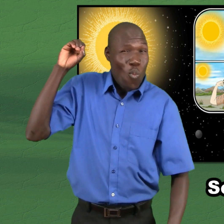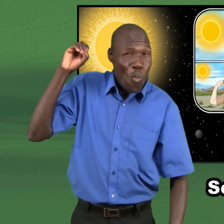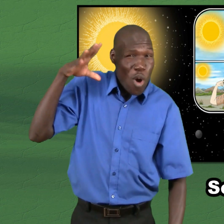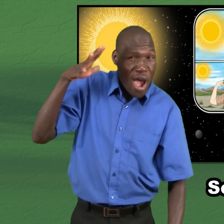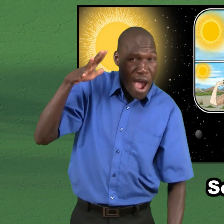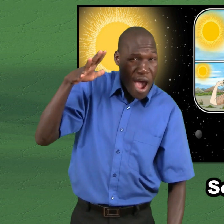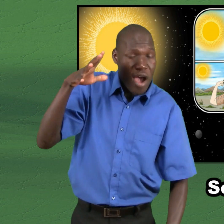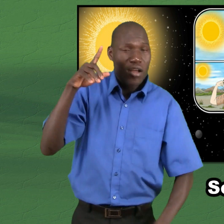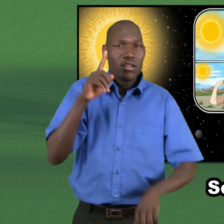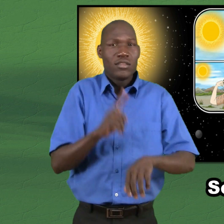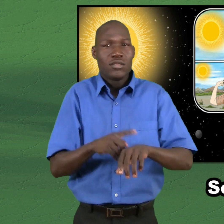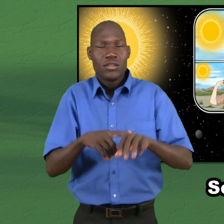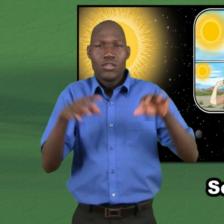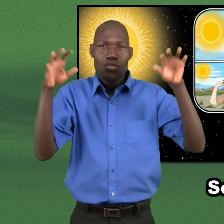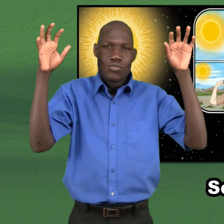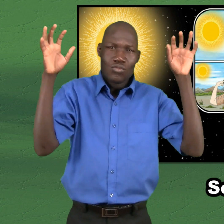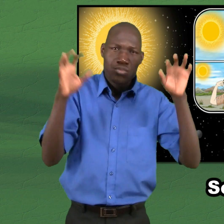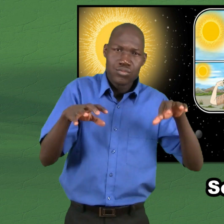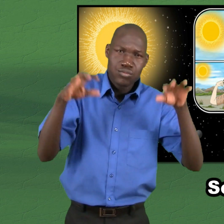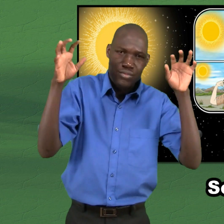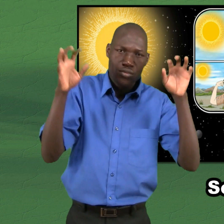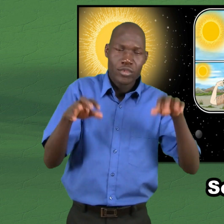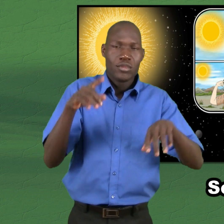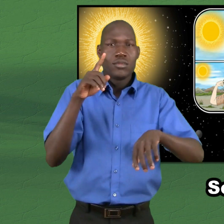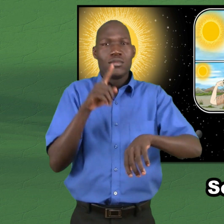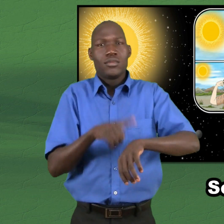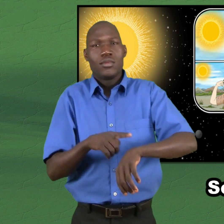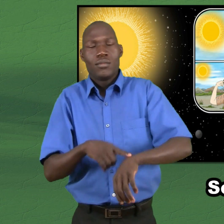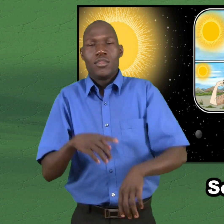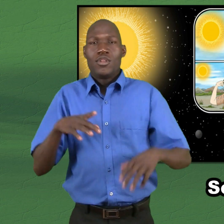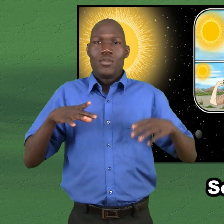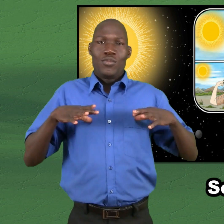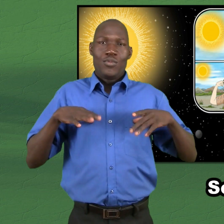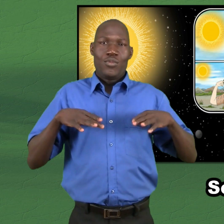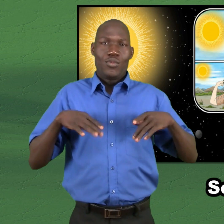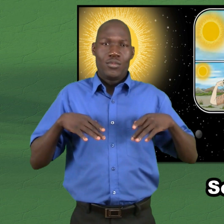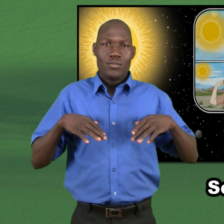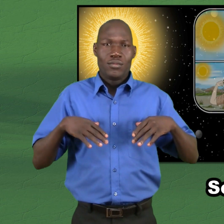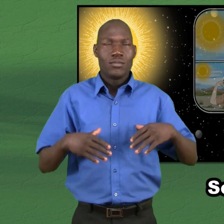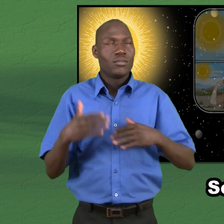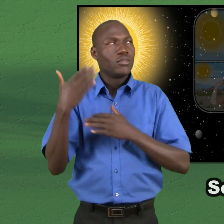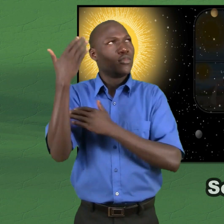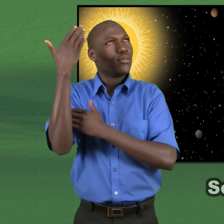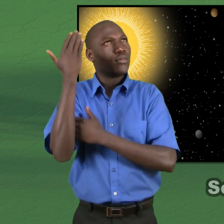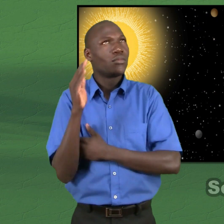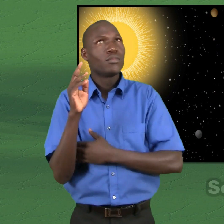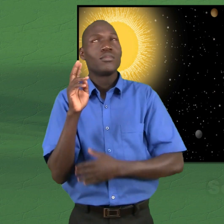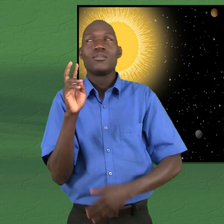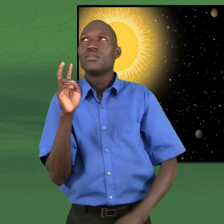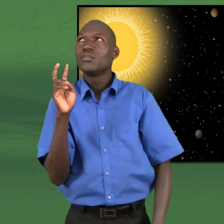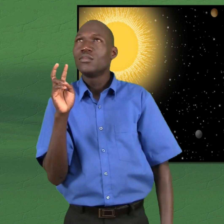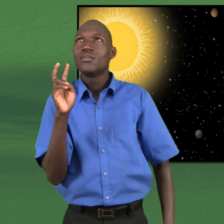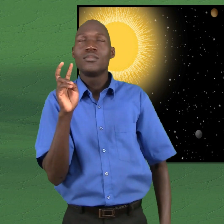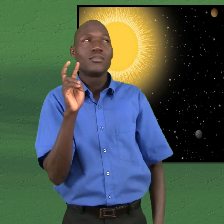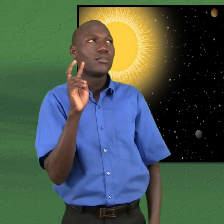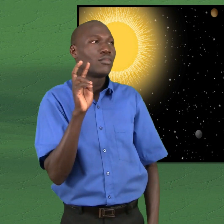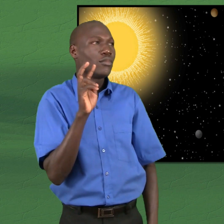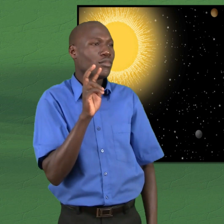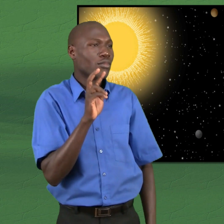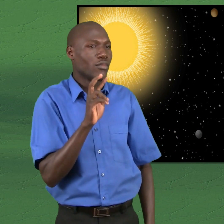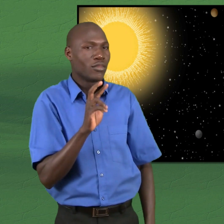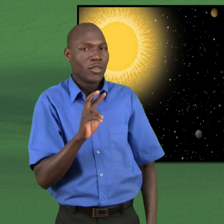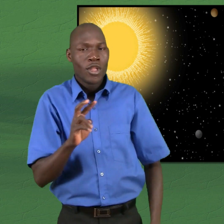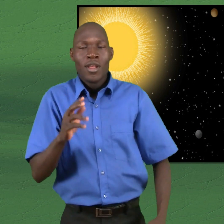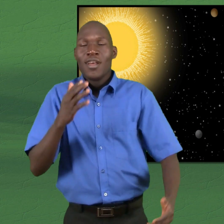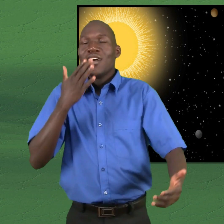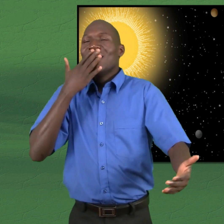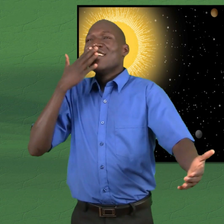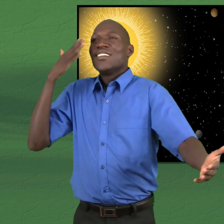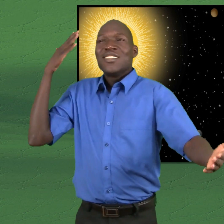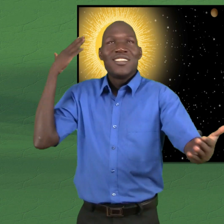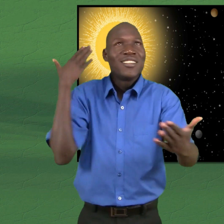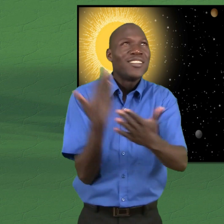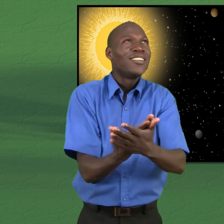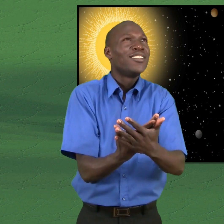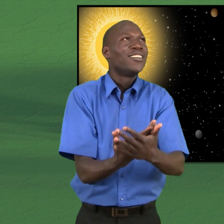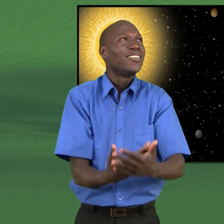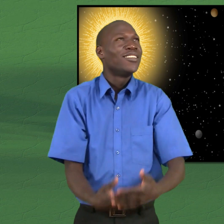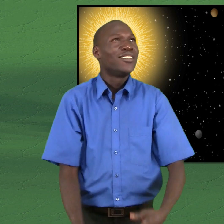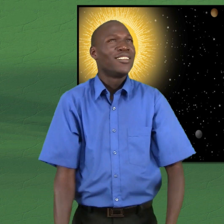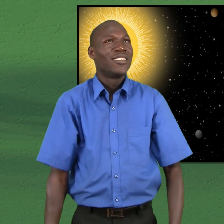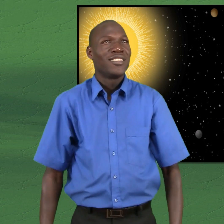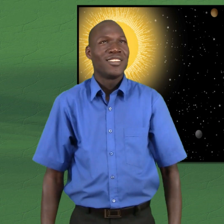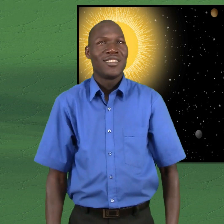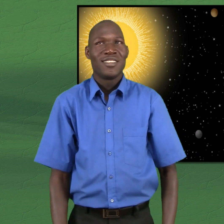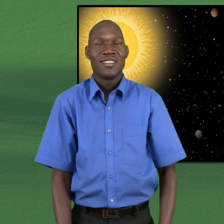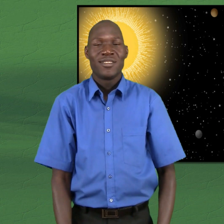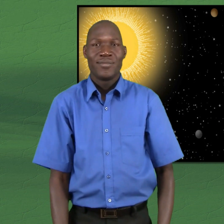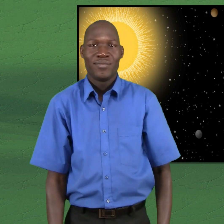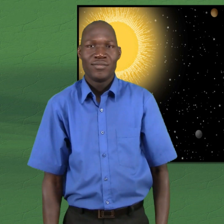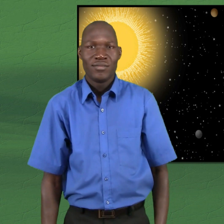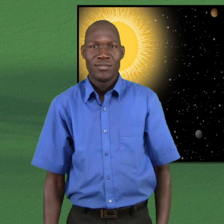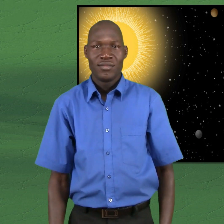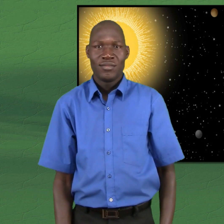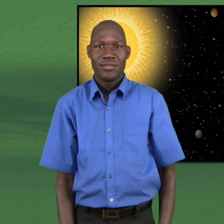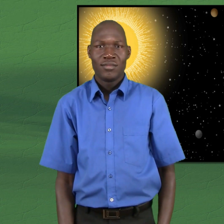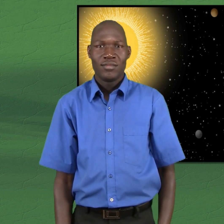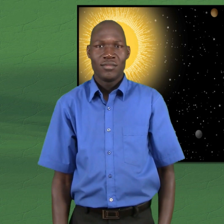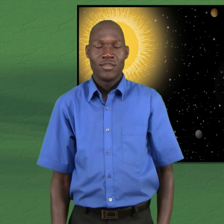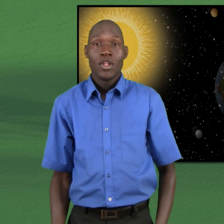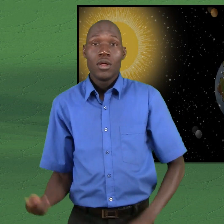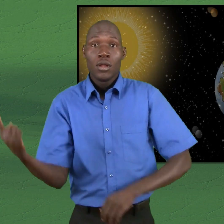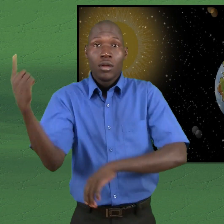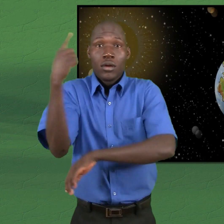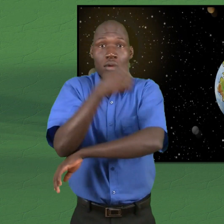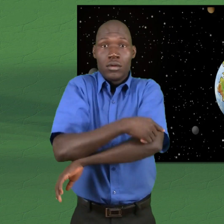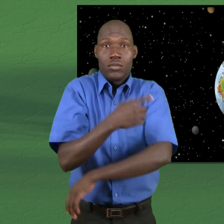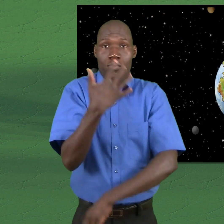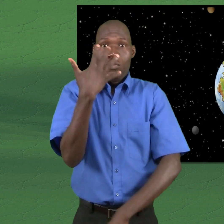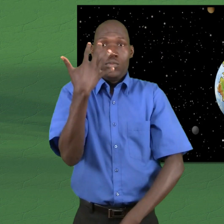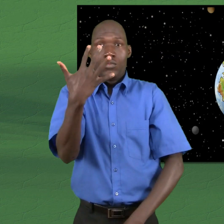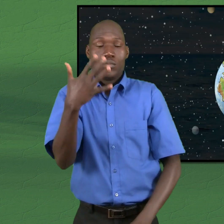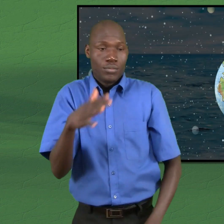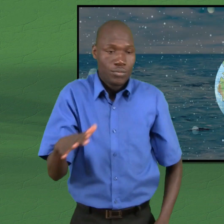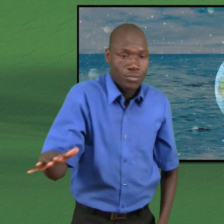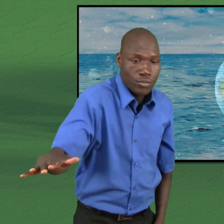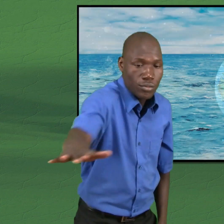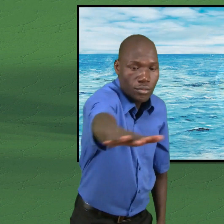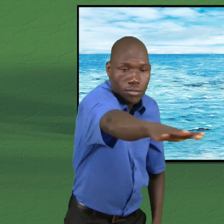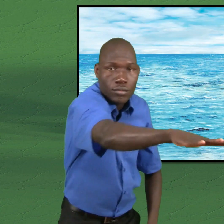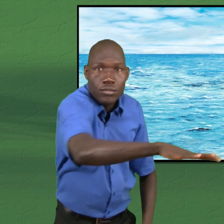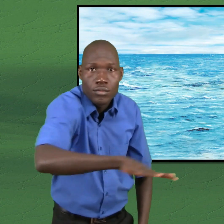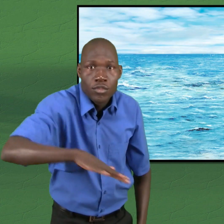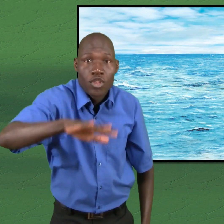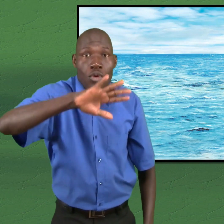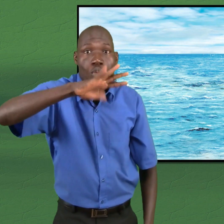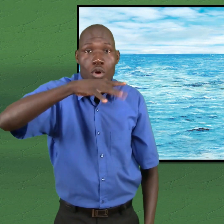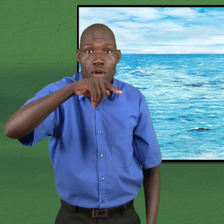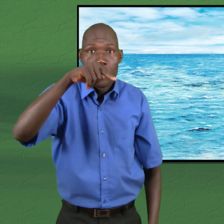And God saw that it was good. And there was evening, and there was morning—the fourth day.